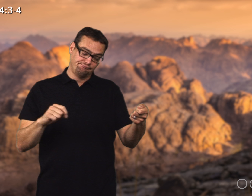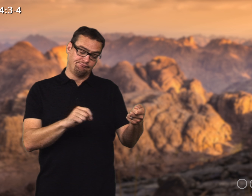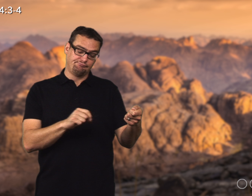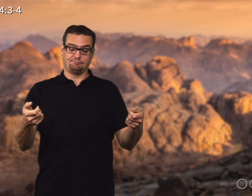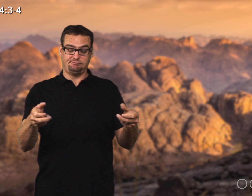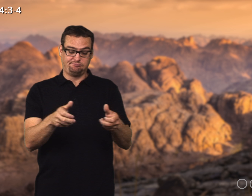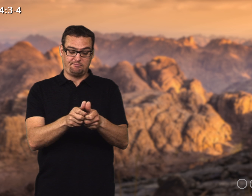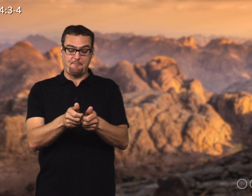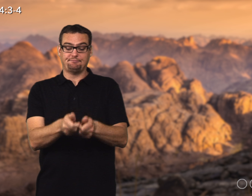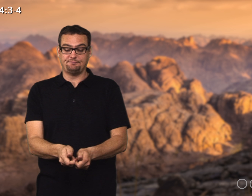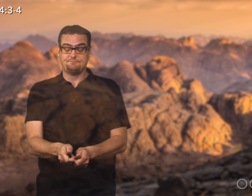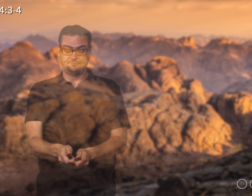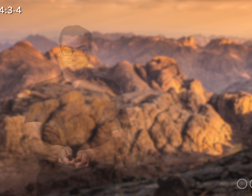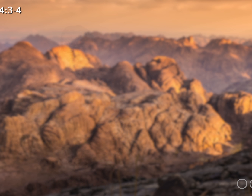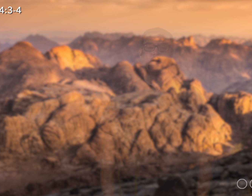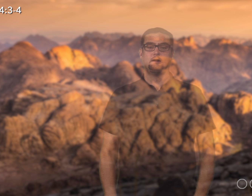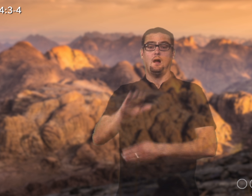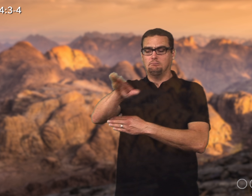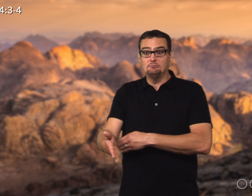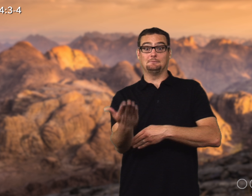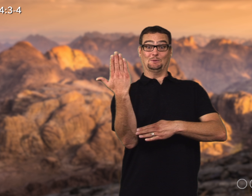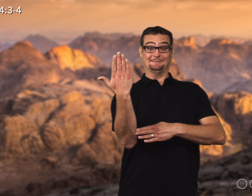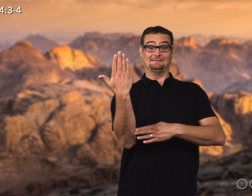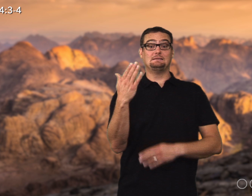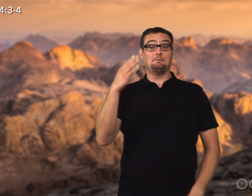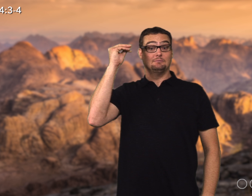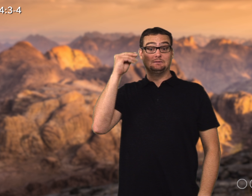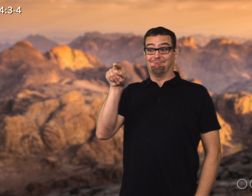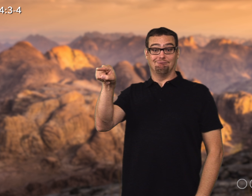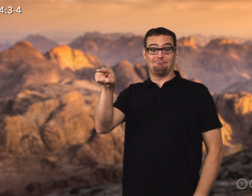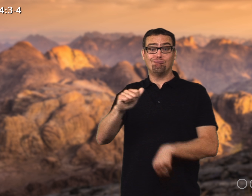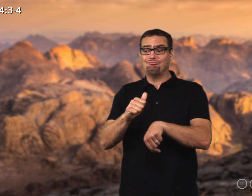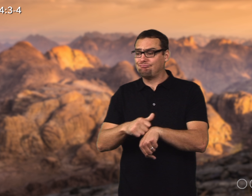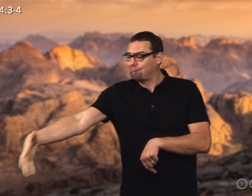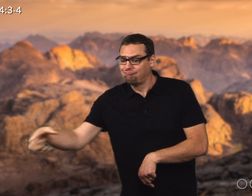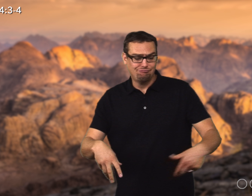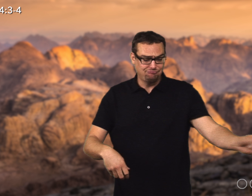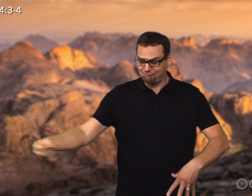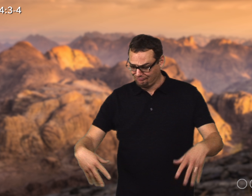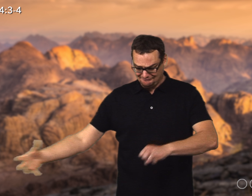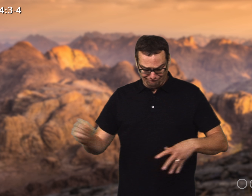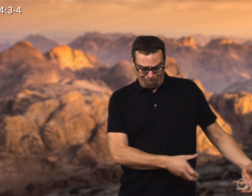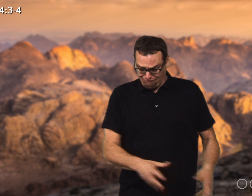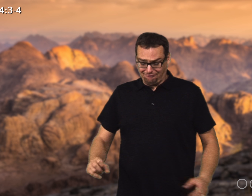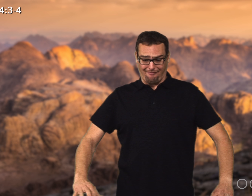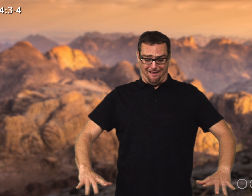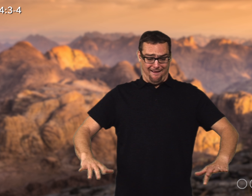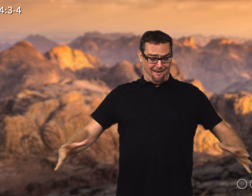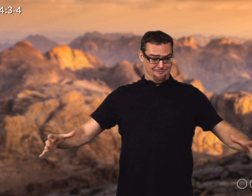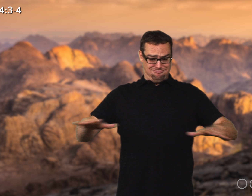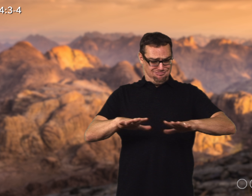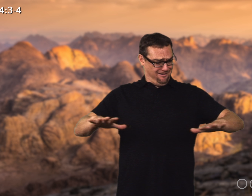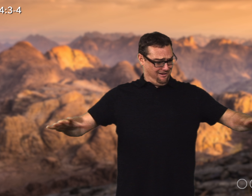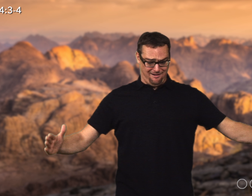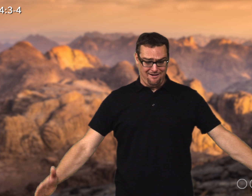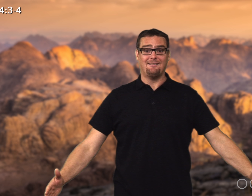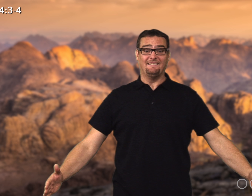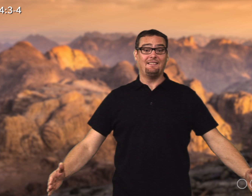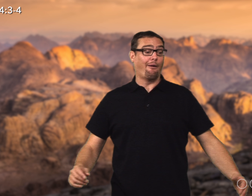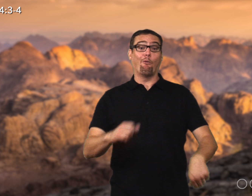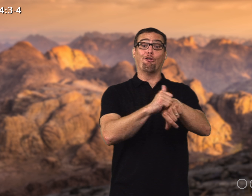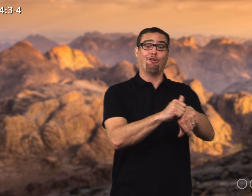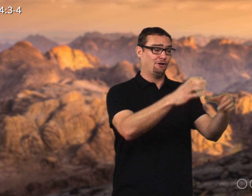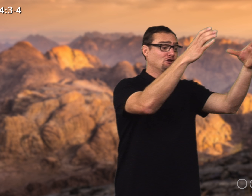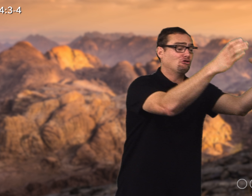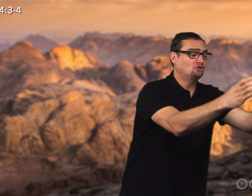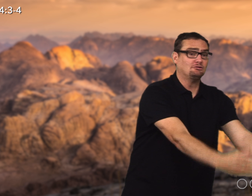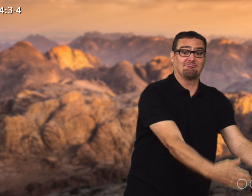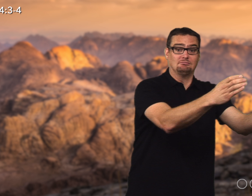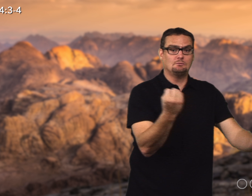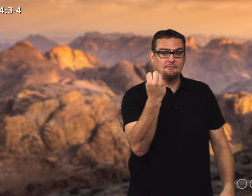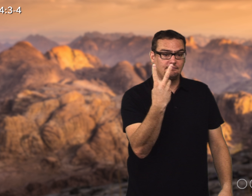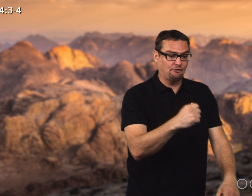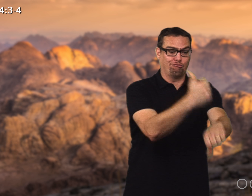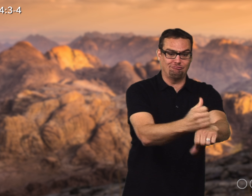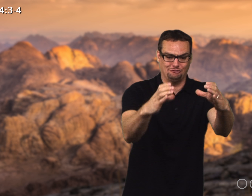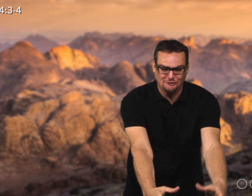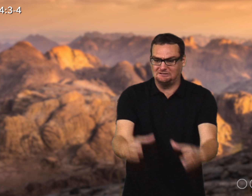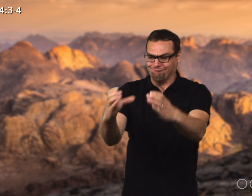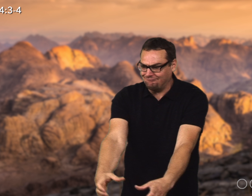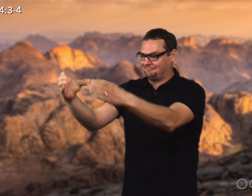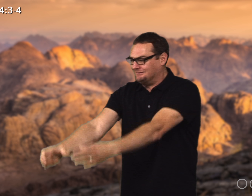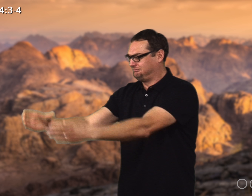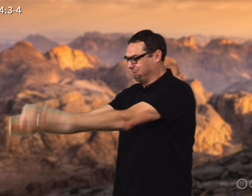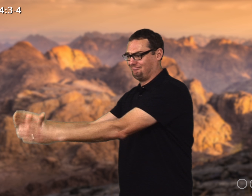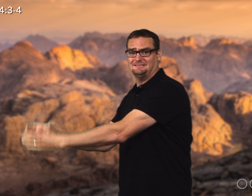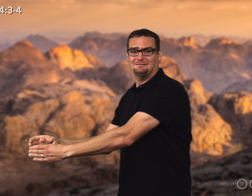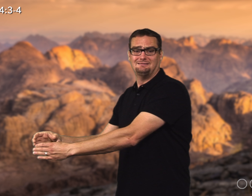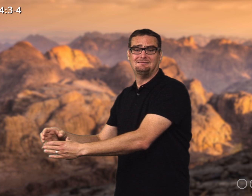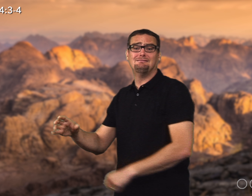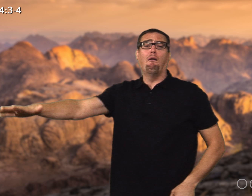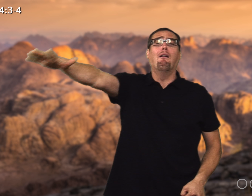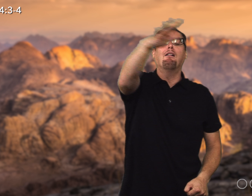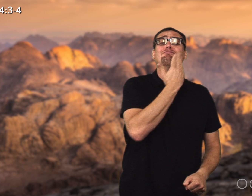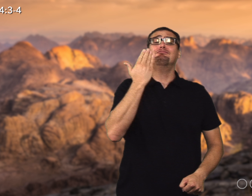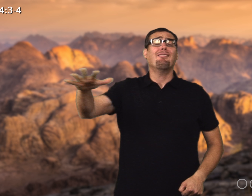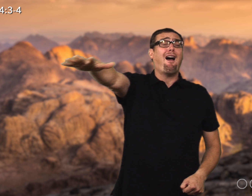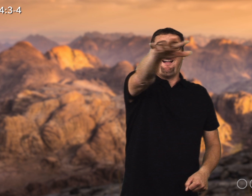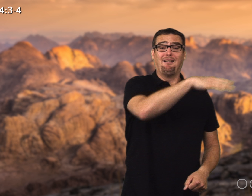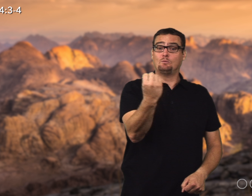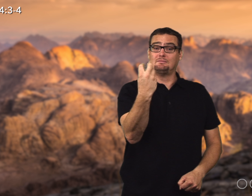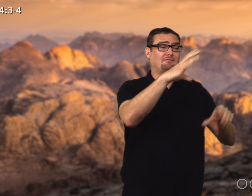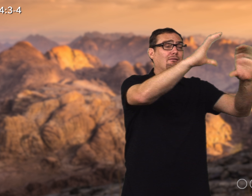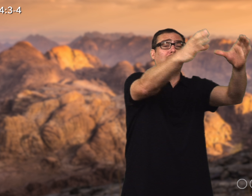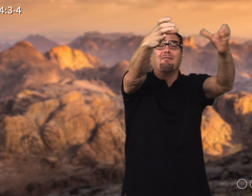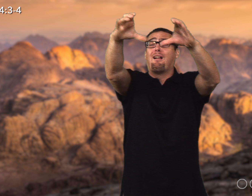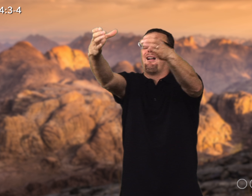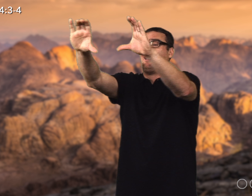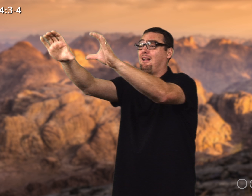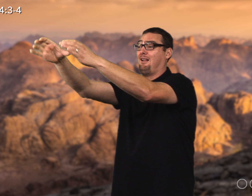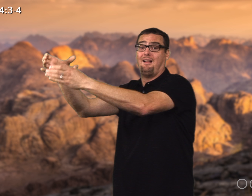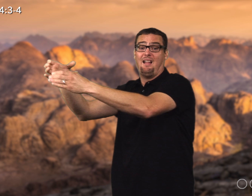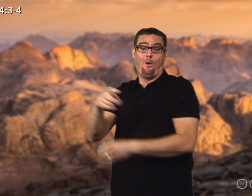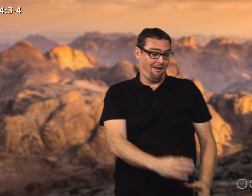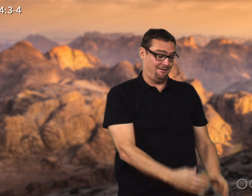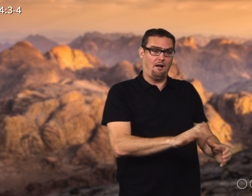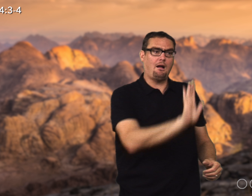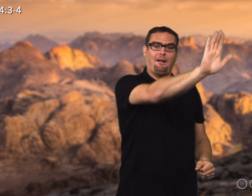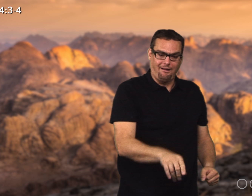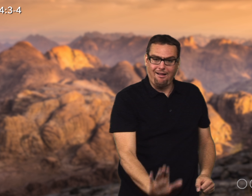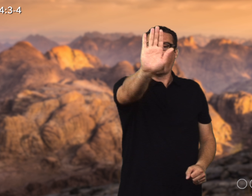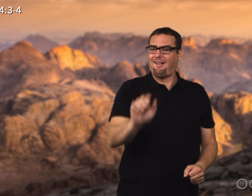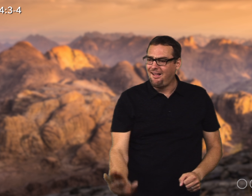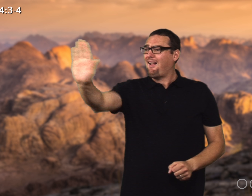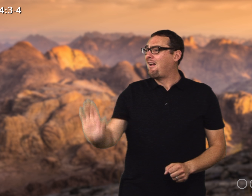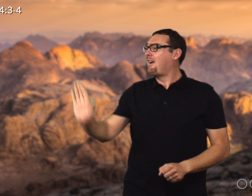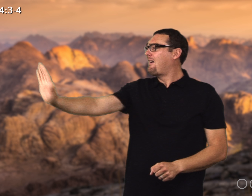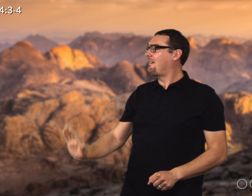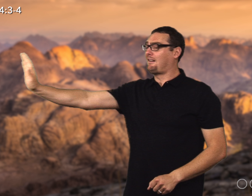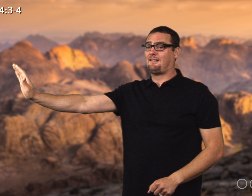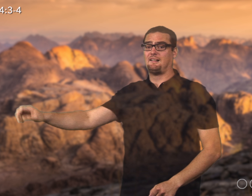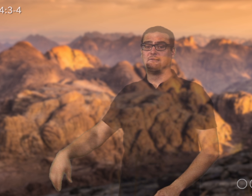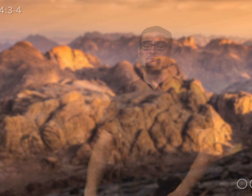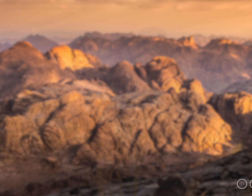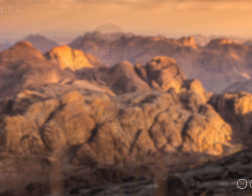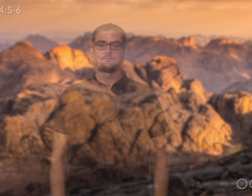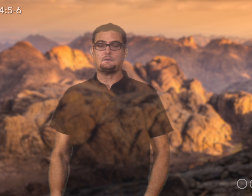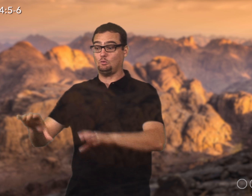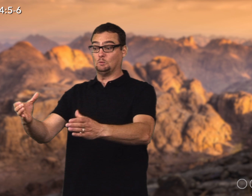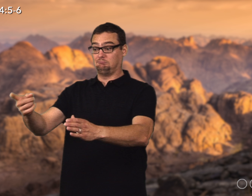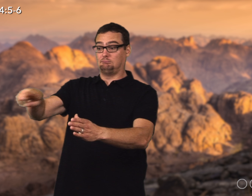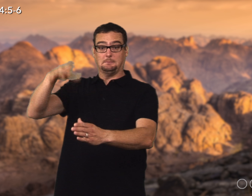Early the next morning he got up and built an altar at the base of the mountain, along with twelve pillars for the twelve tribes of Israel.